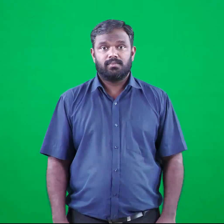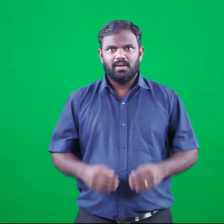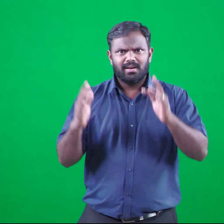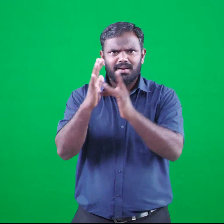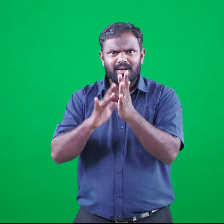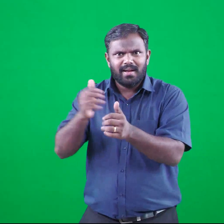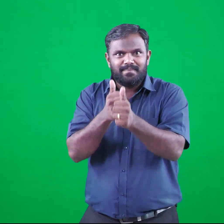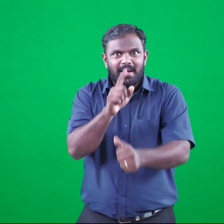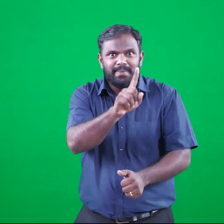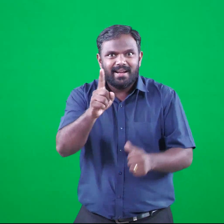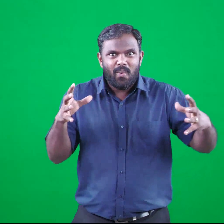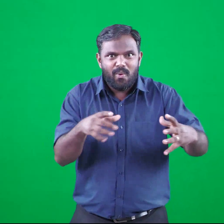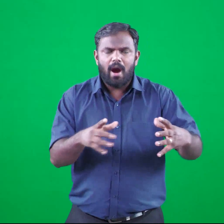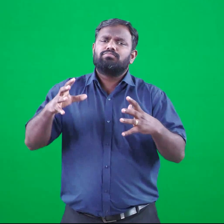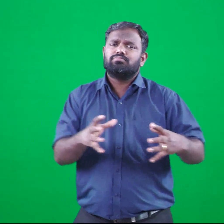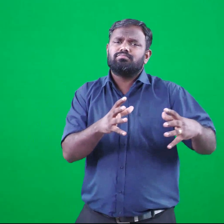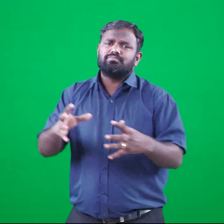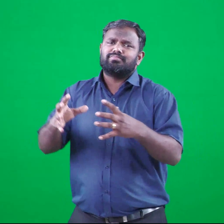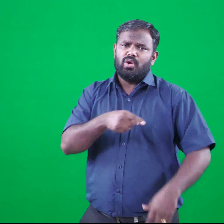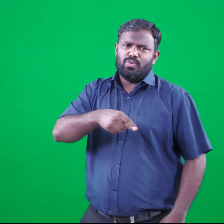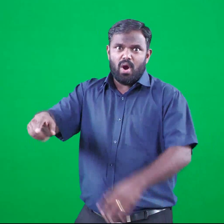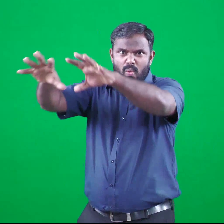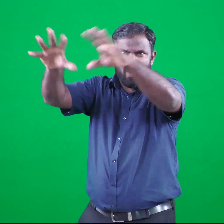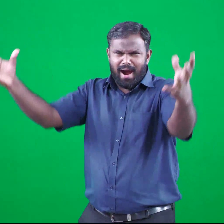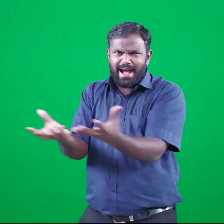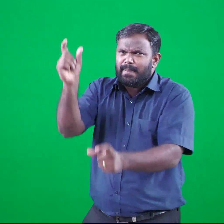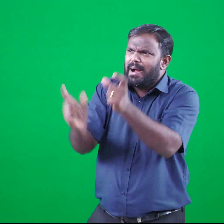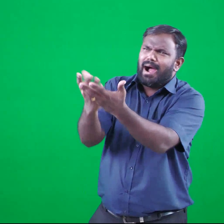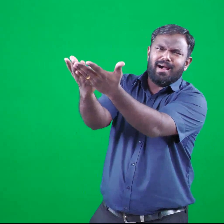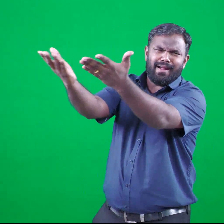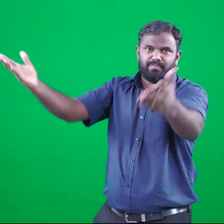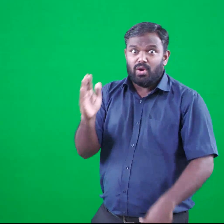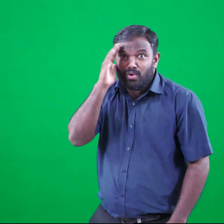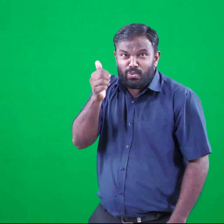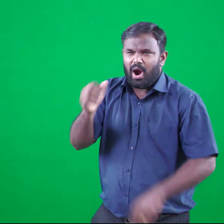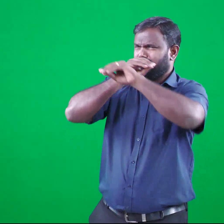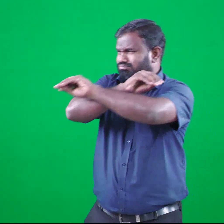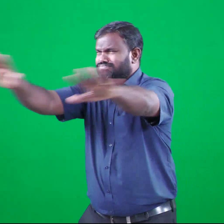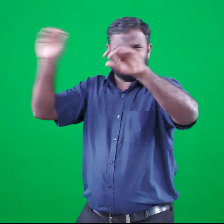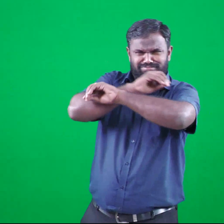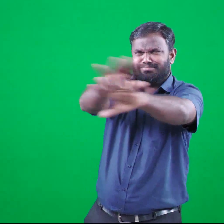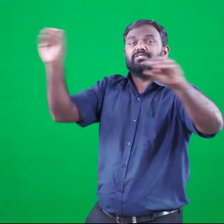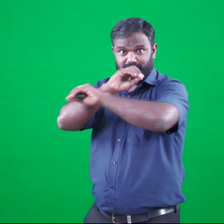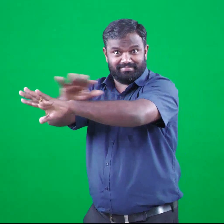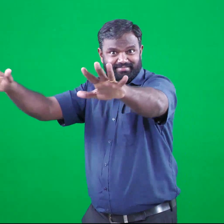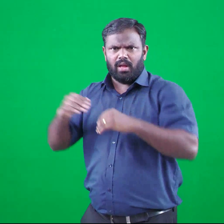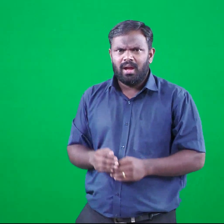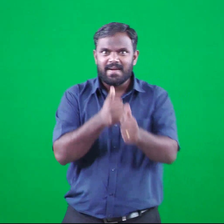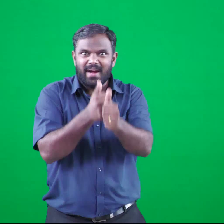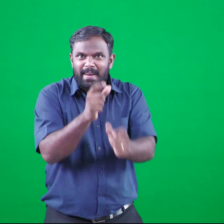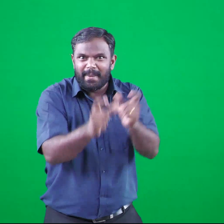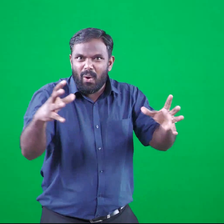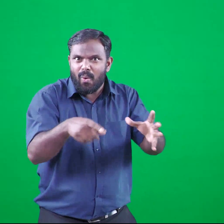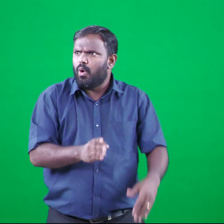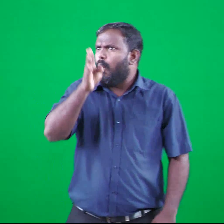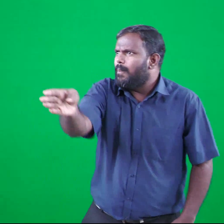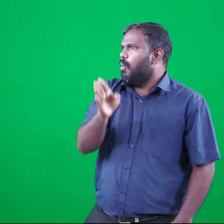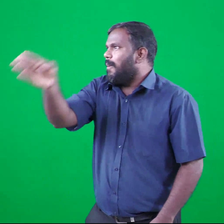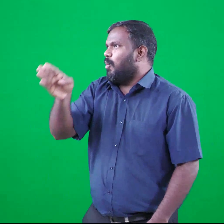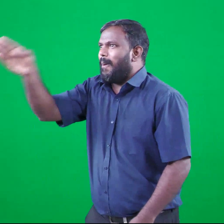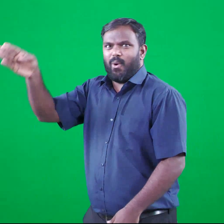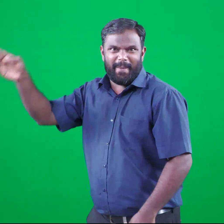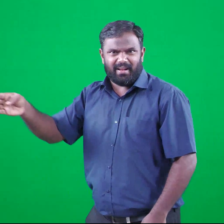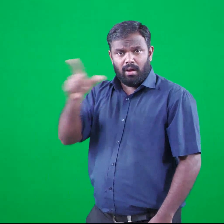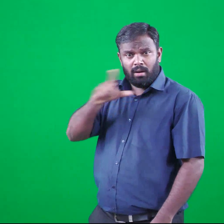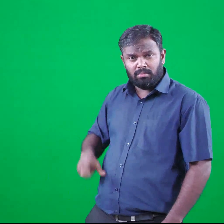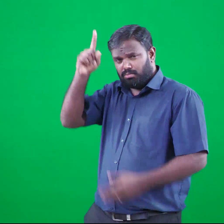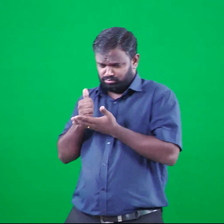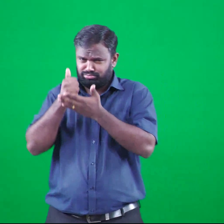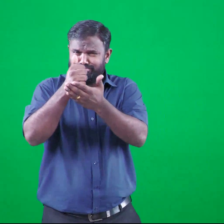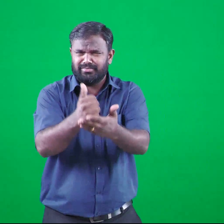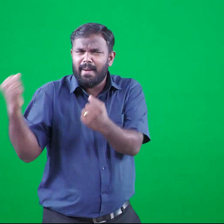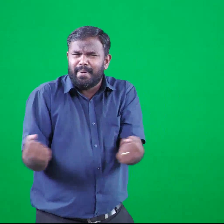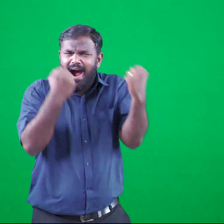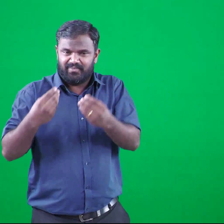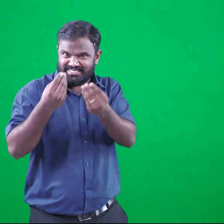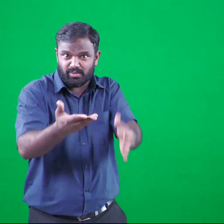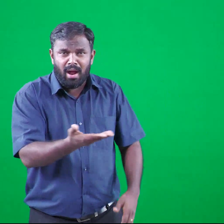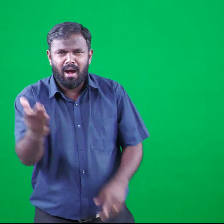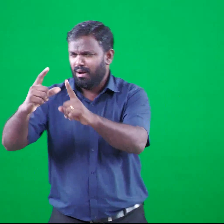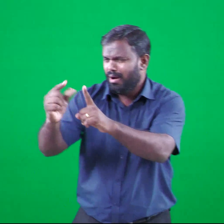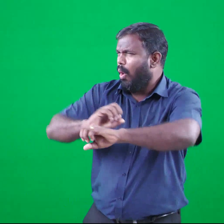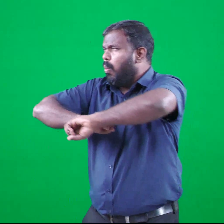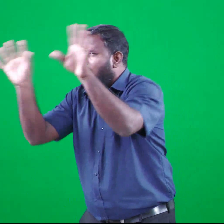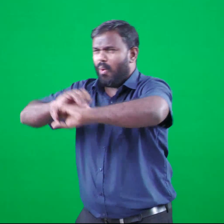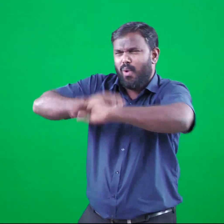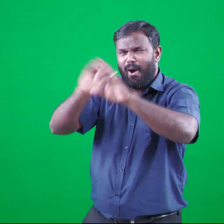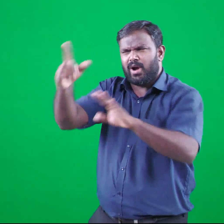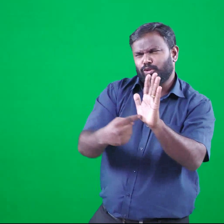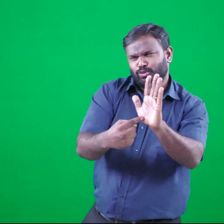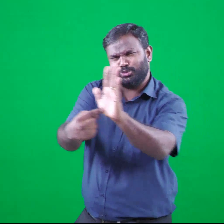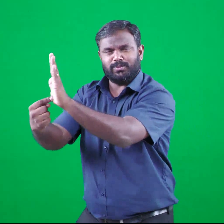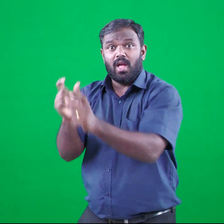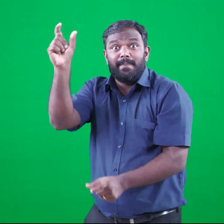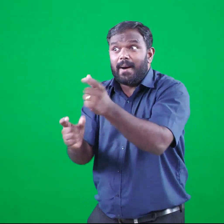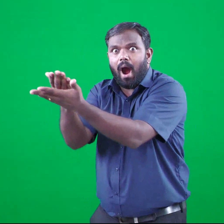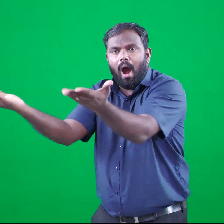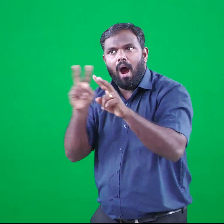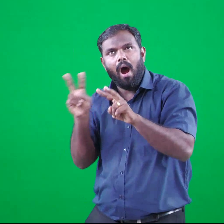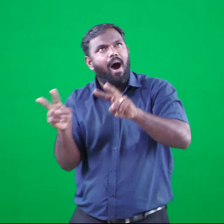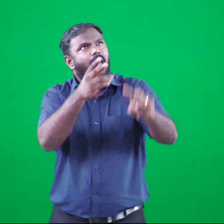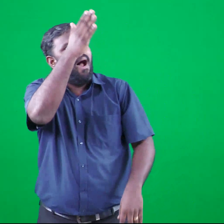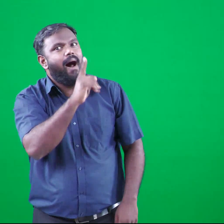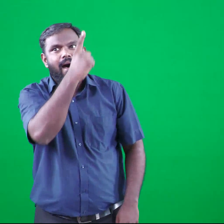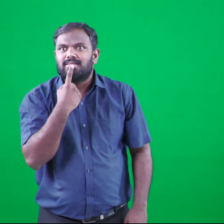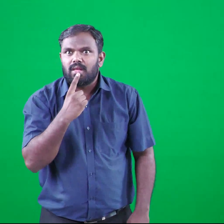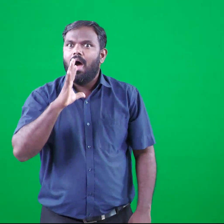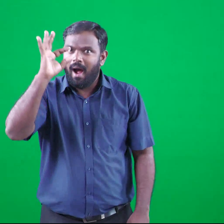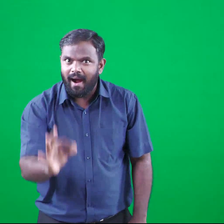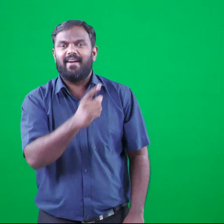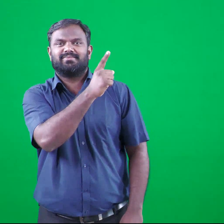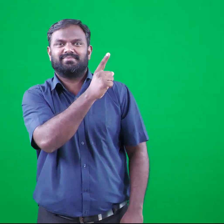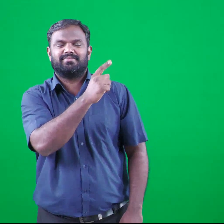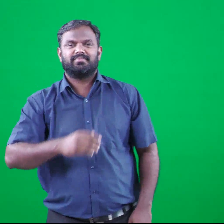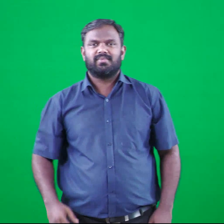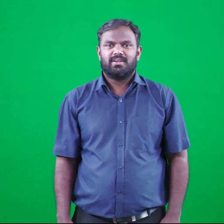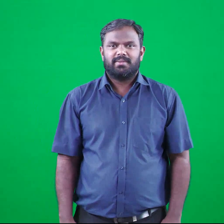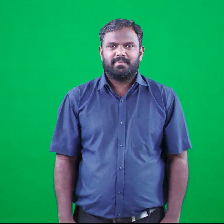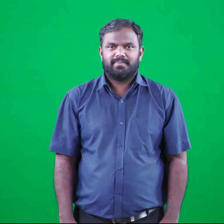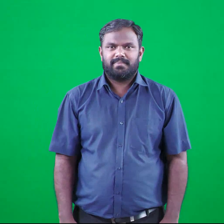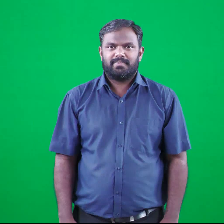And they went out and preached everywhere, and the Lord worked through them, confirming His word by the signs that accompanied it.